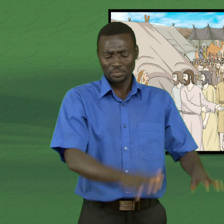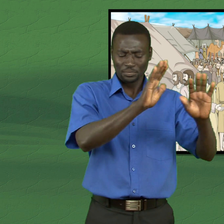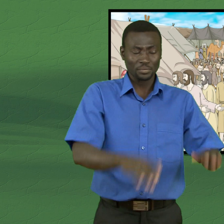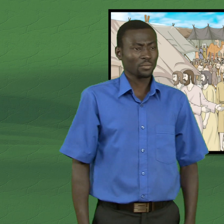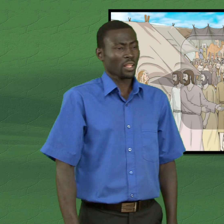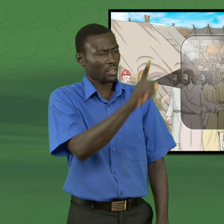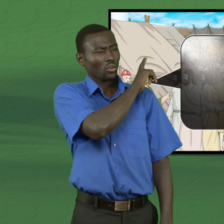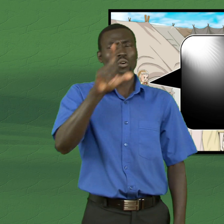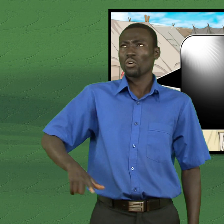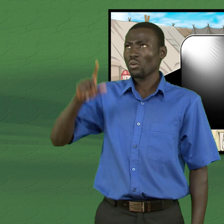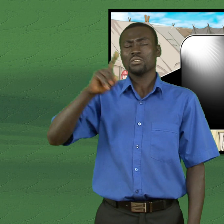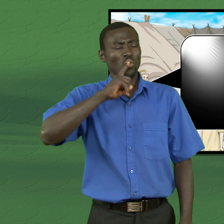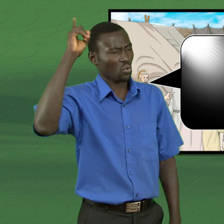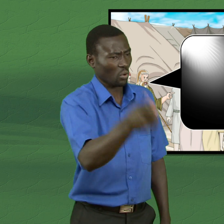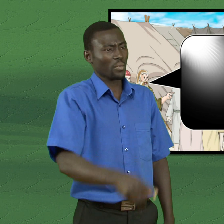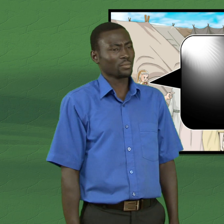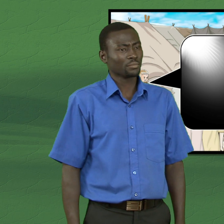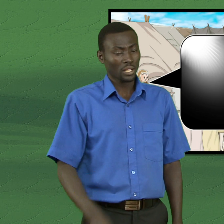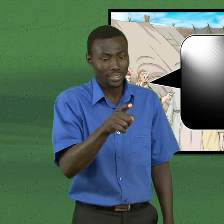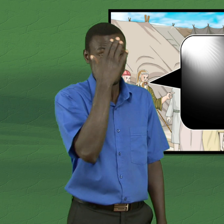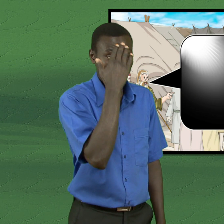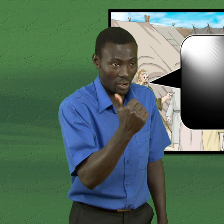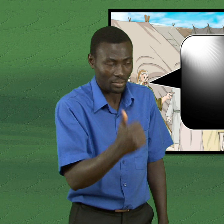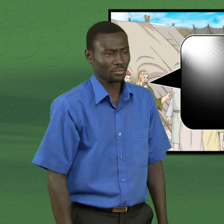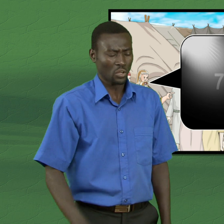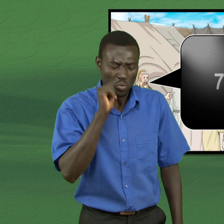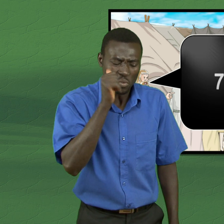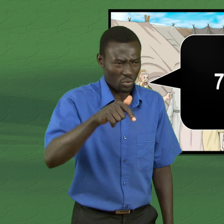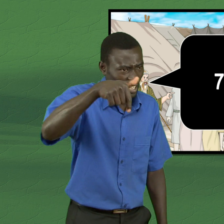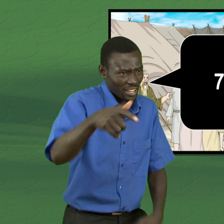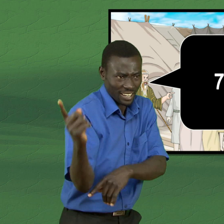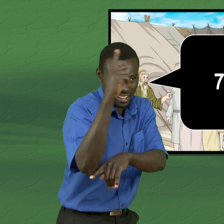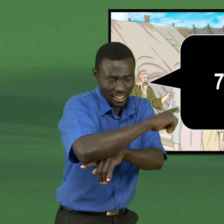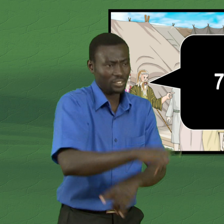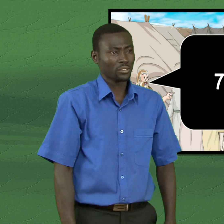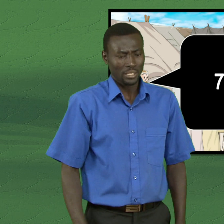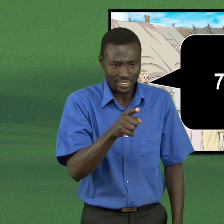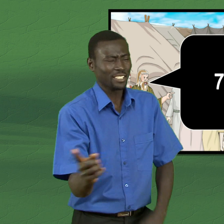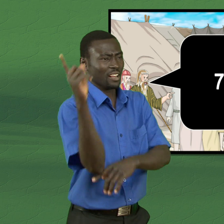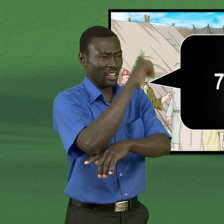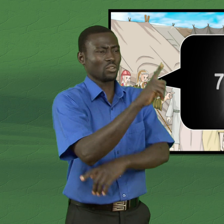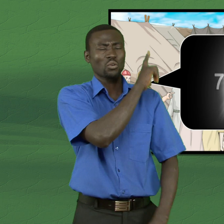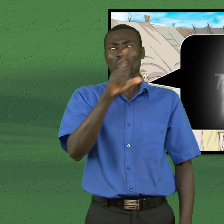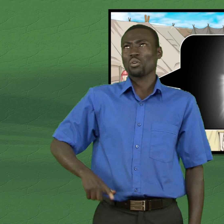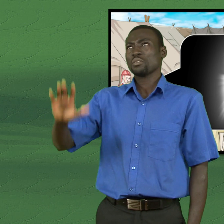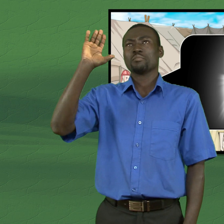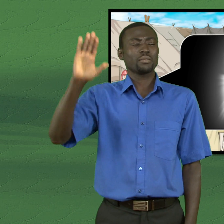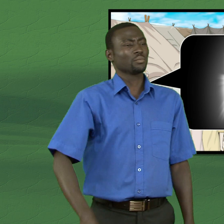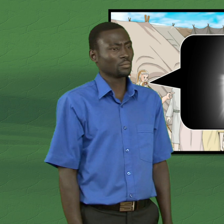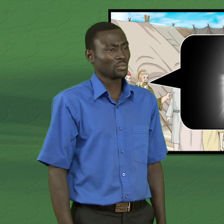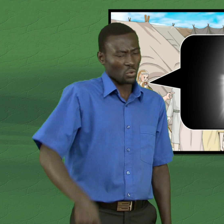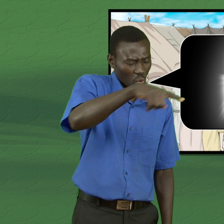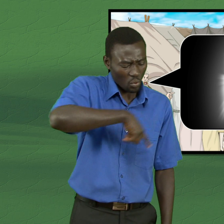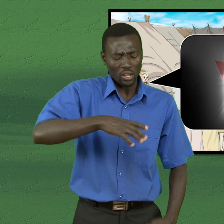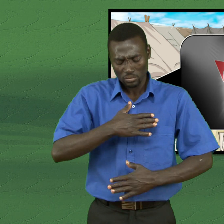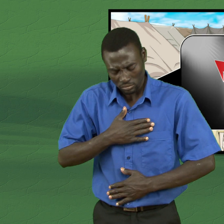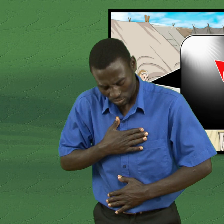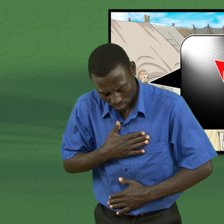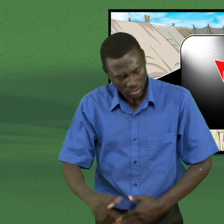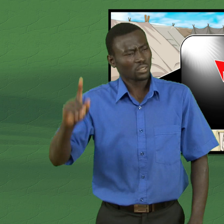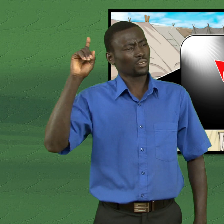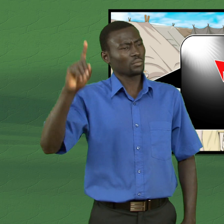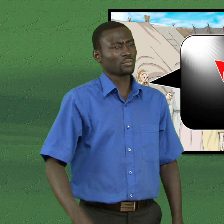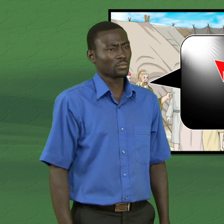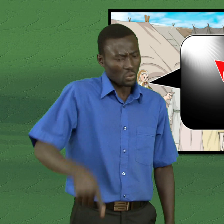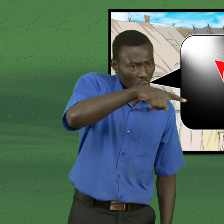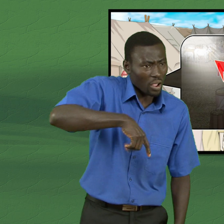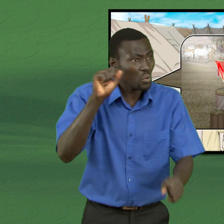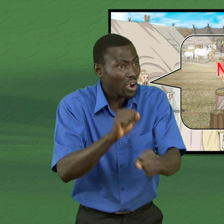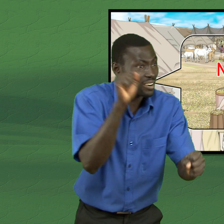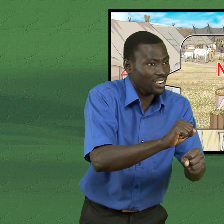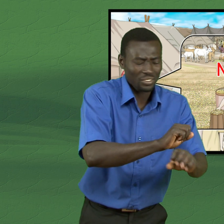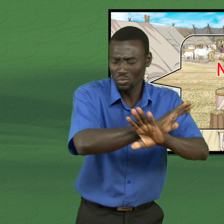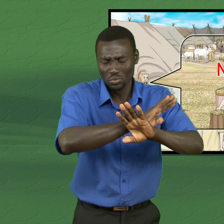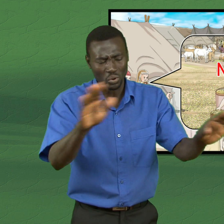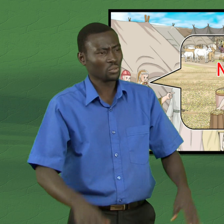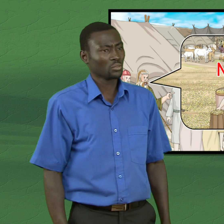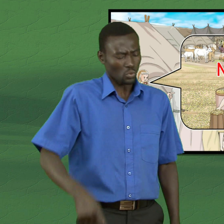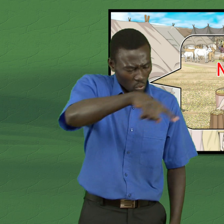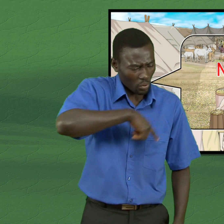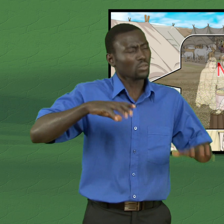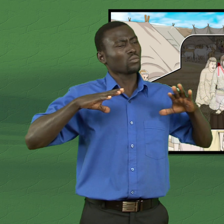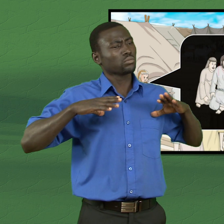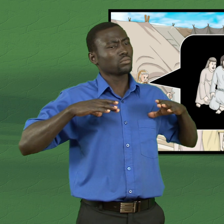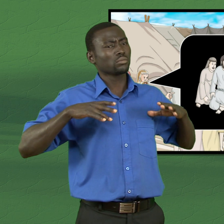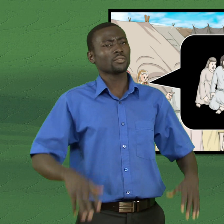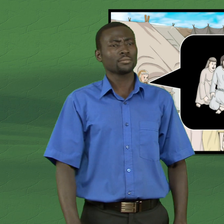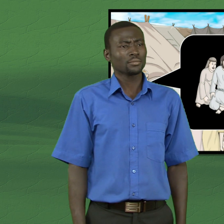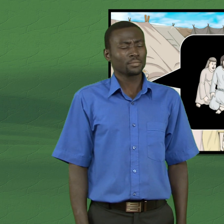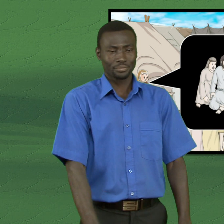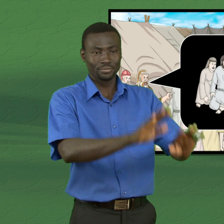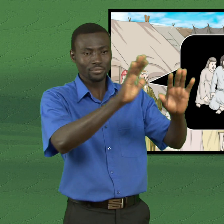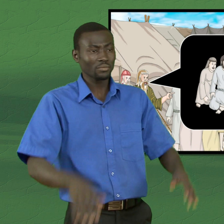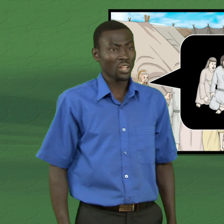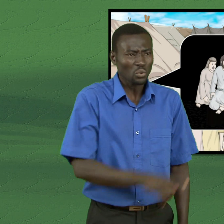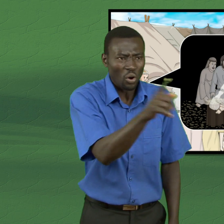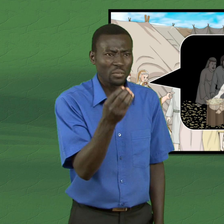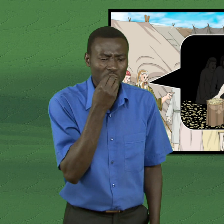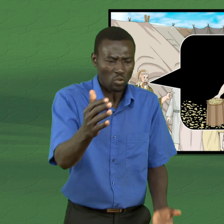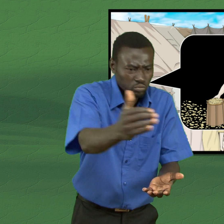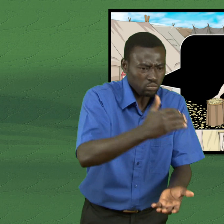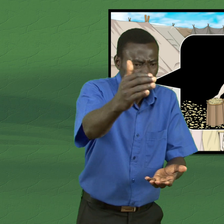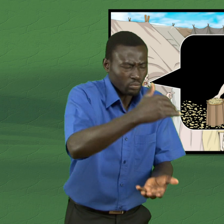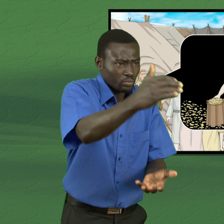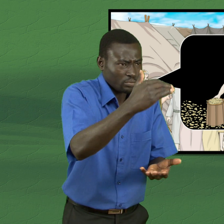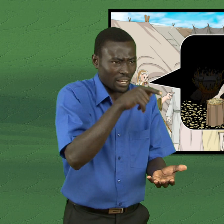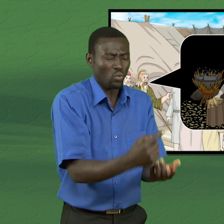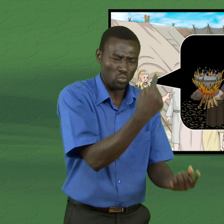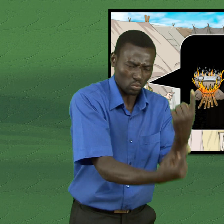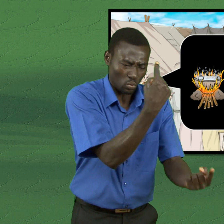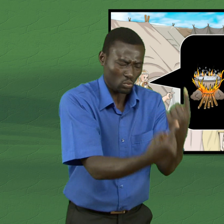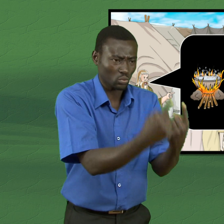He told them, “This is what the LORD has said: ‘Tomorrow is to be a day of complete rest, a holy Sabbath to the LORD.